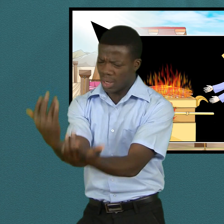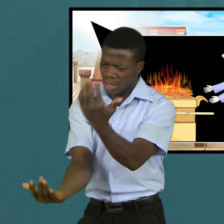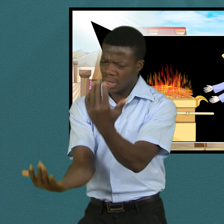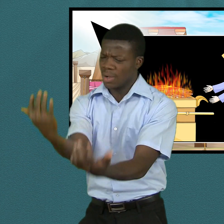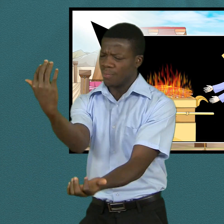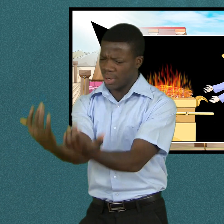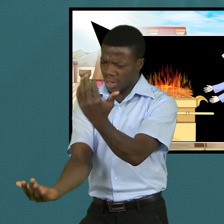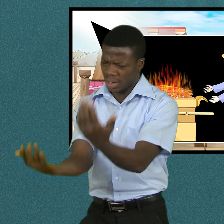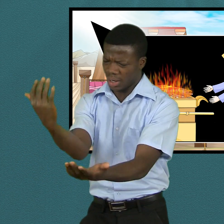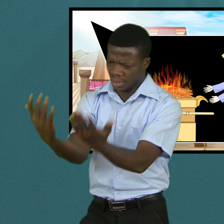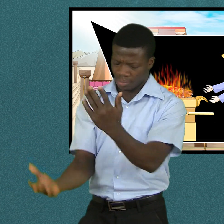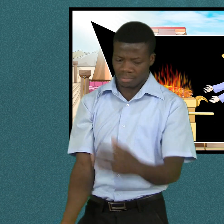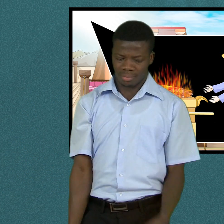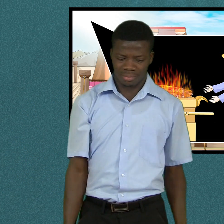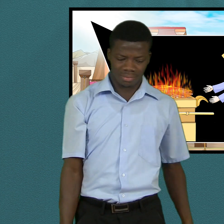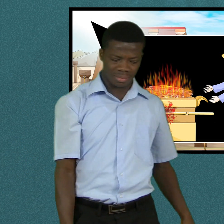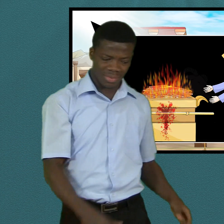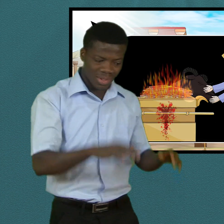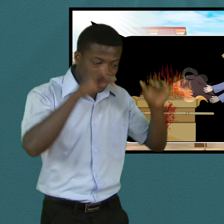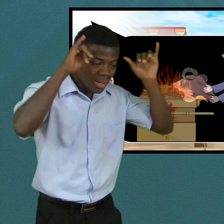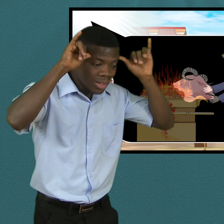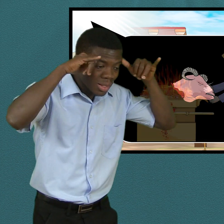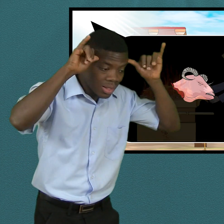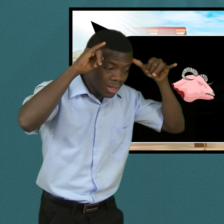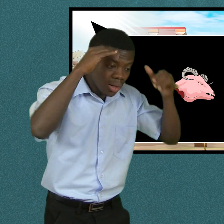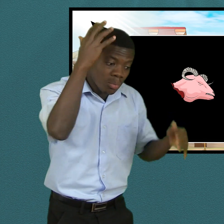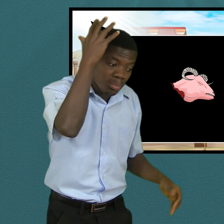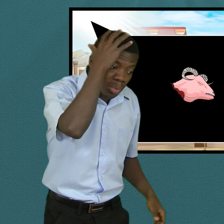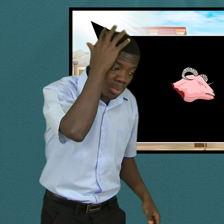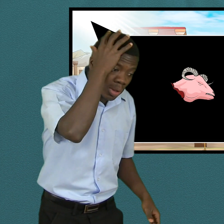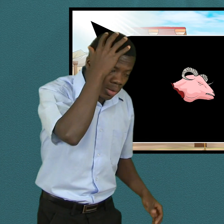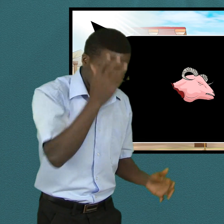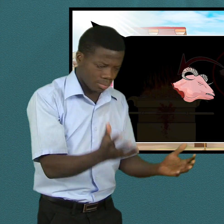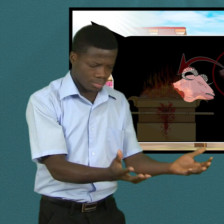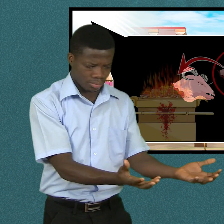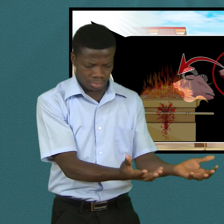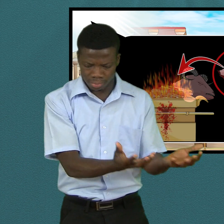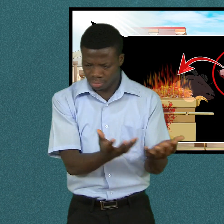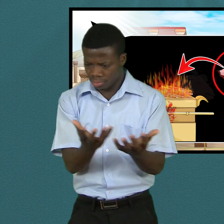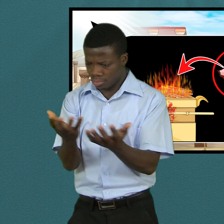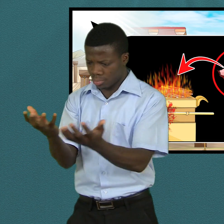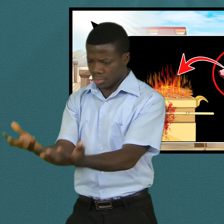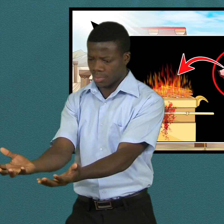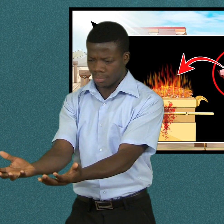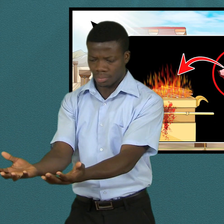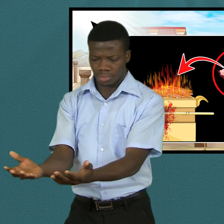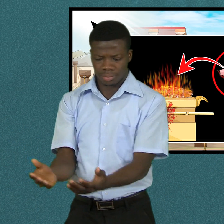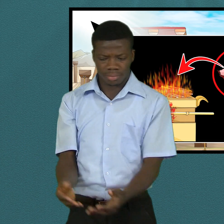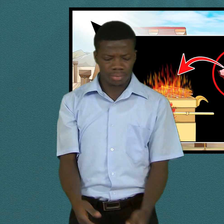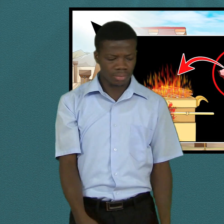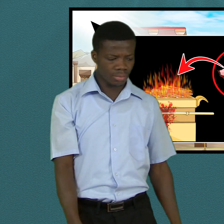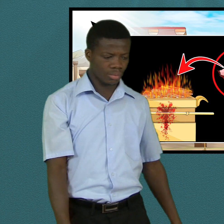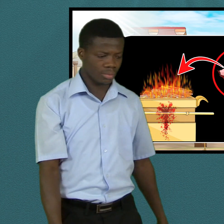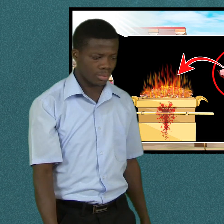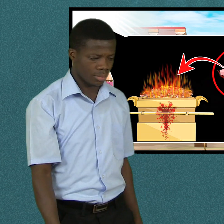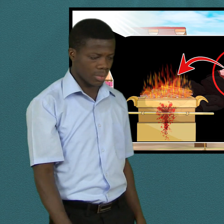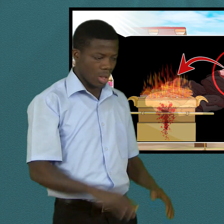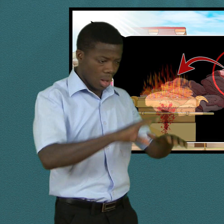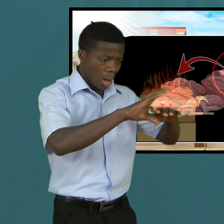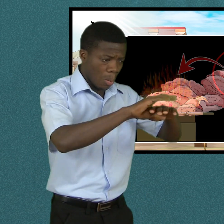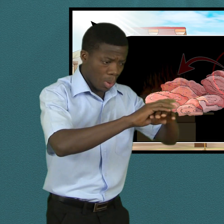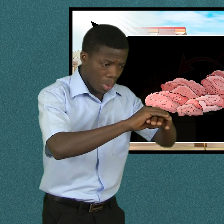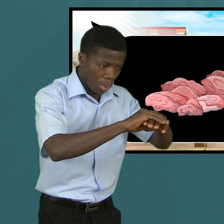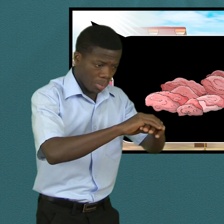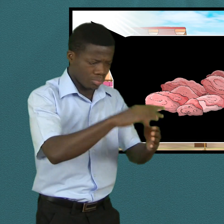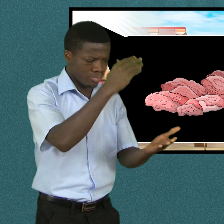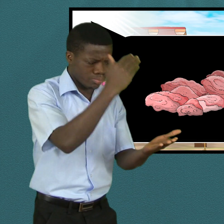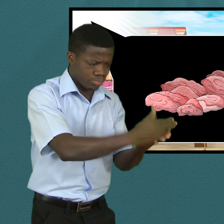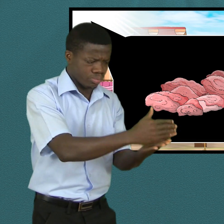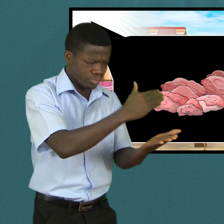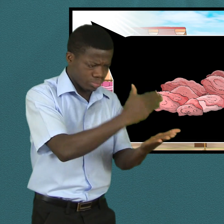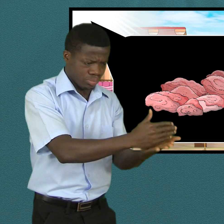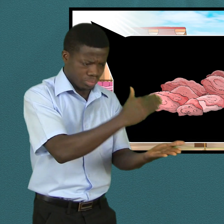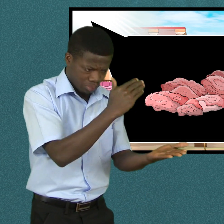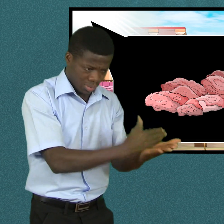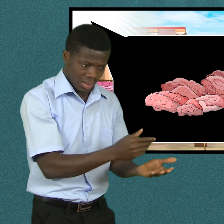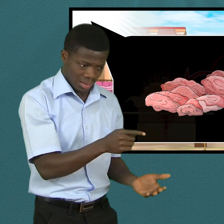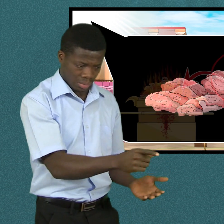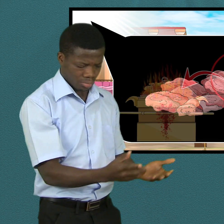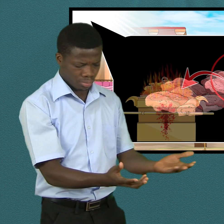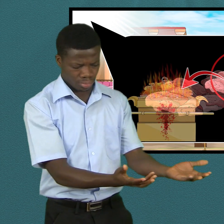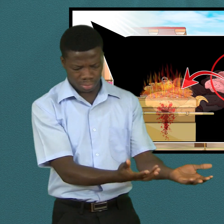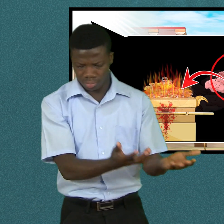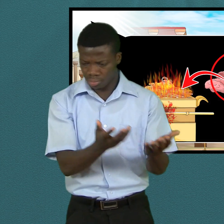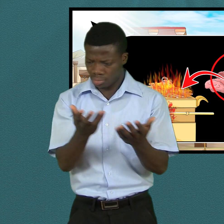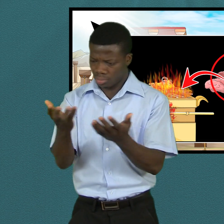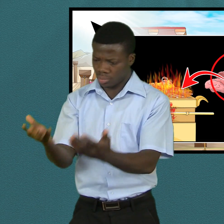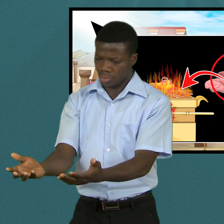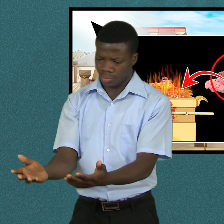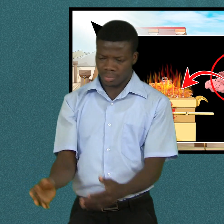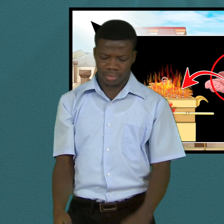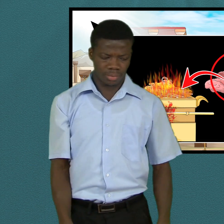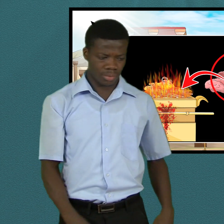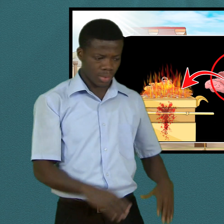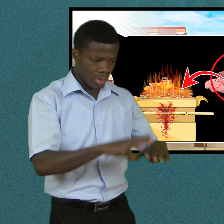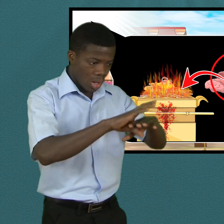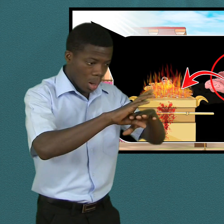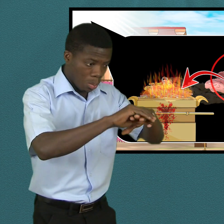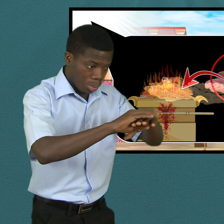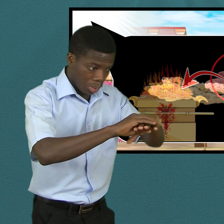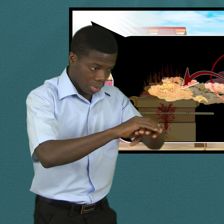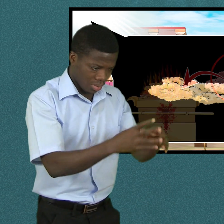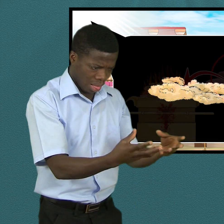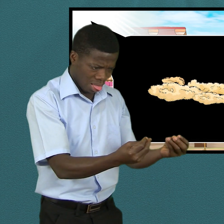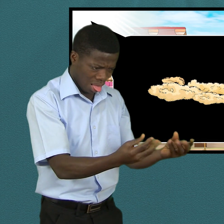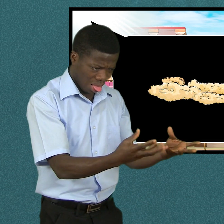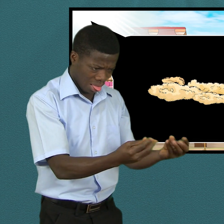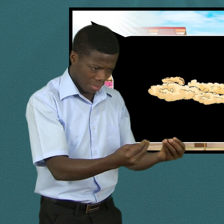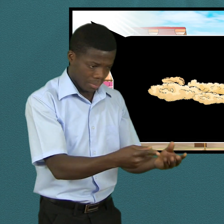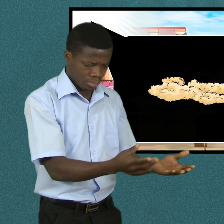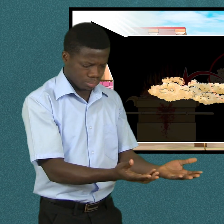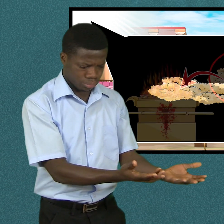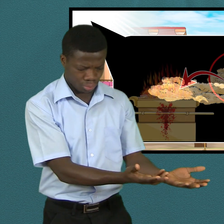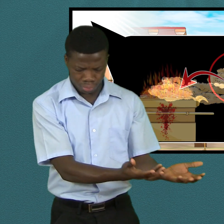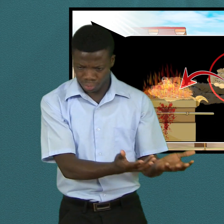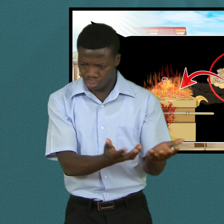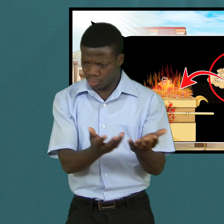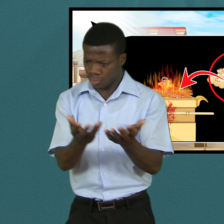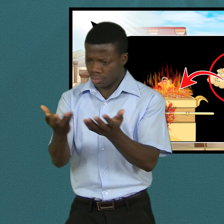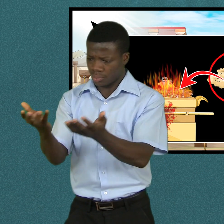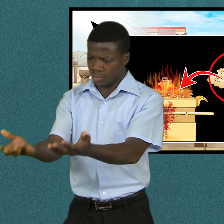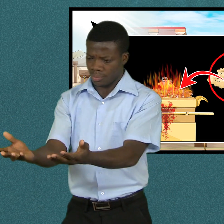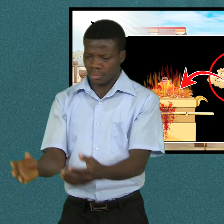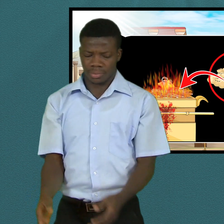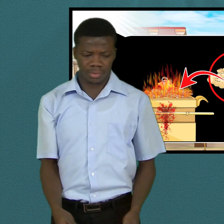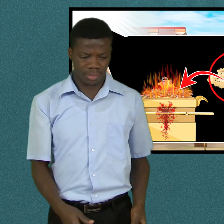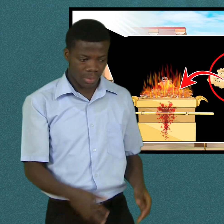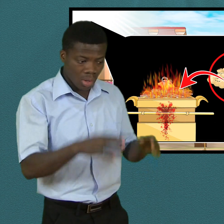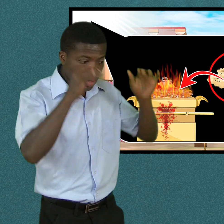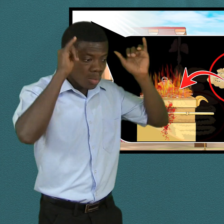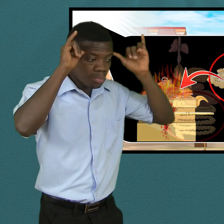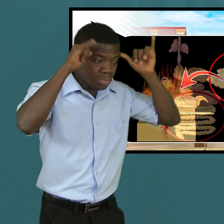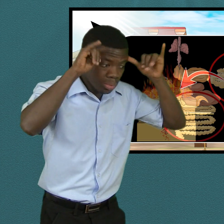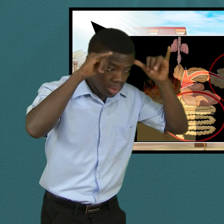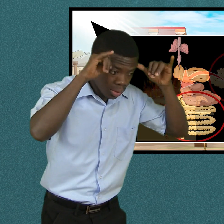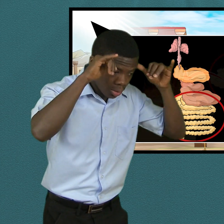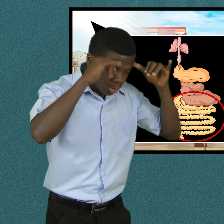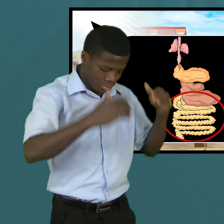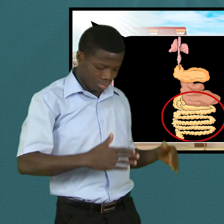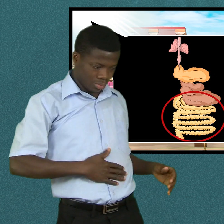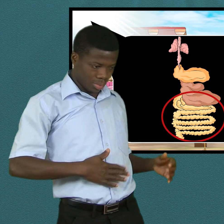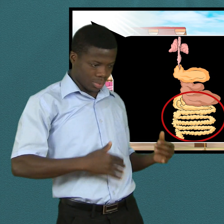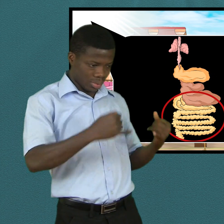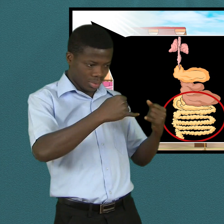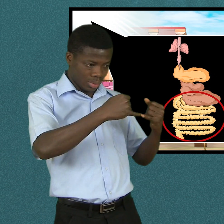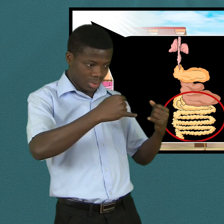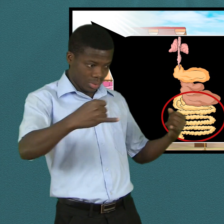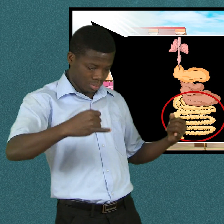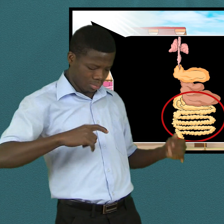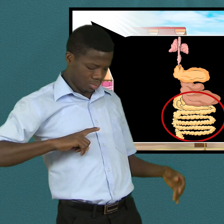Then Aaron’s sons the priests are to arrange the pieces, including the head and the fat, atop the burning wood on the altar.